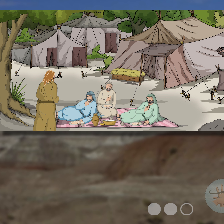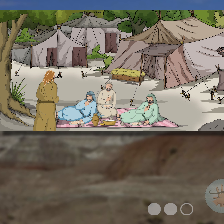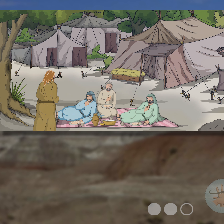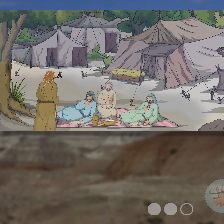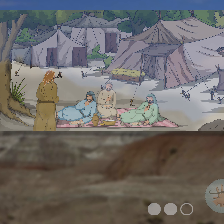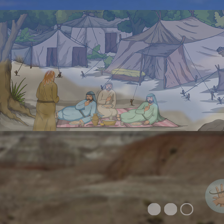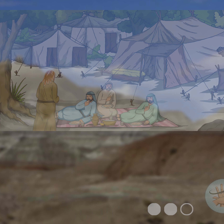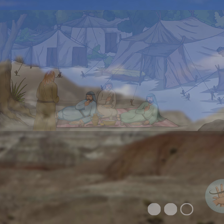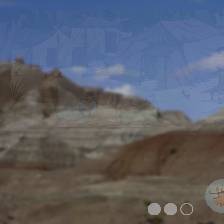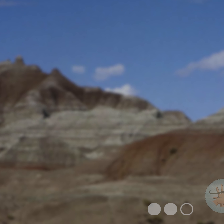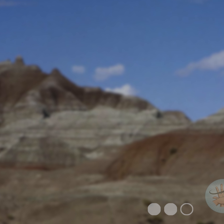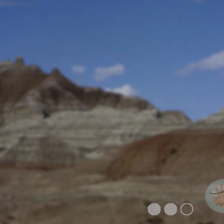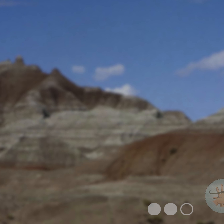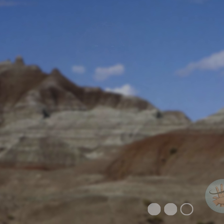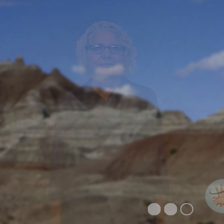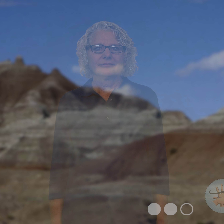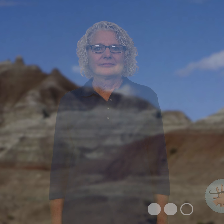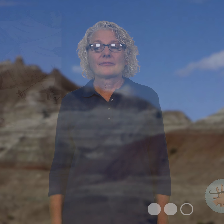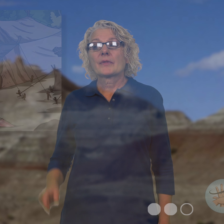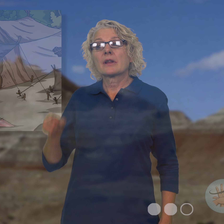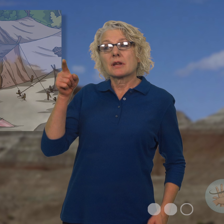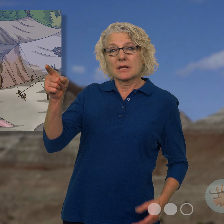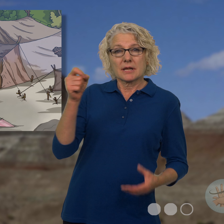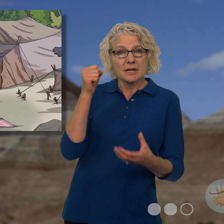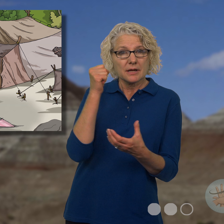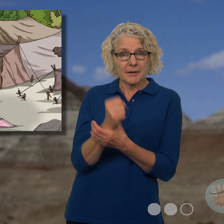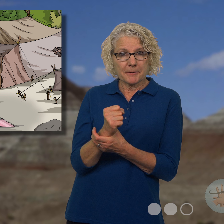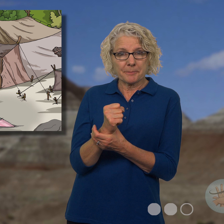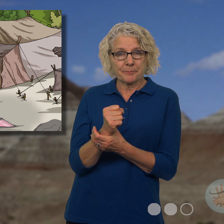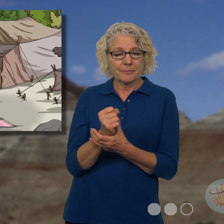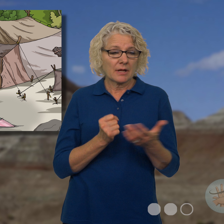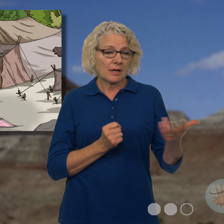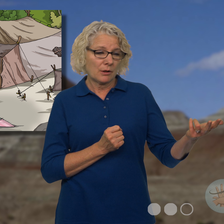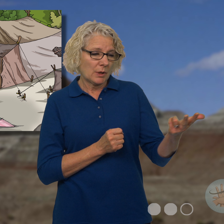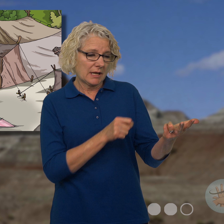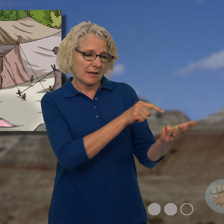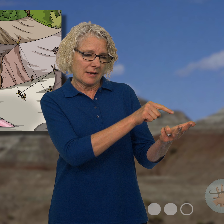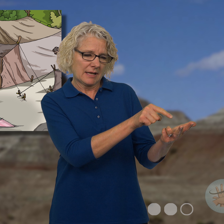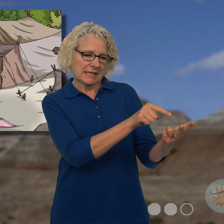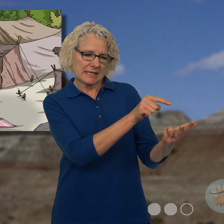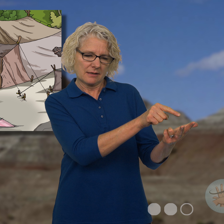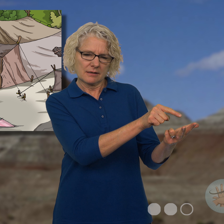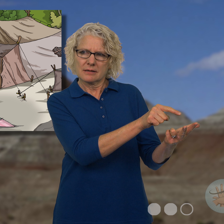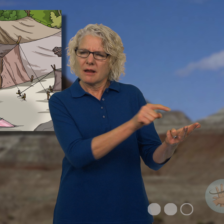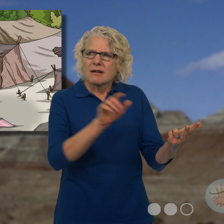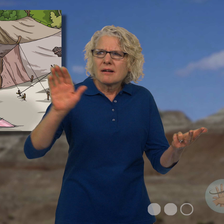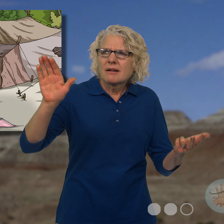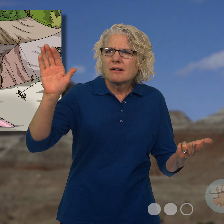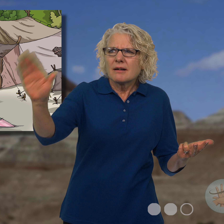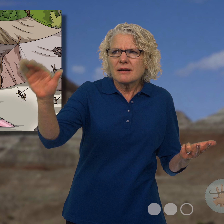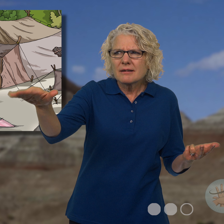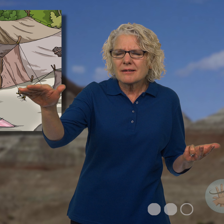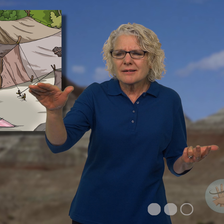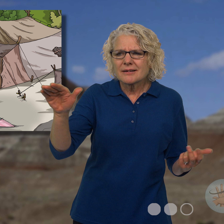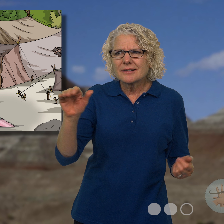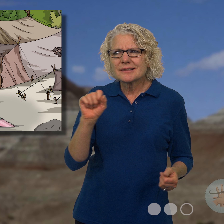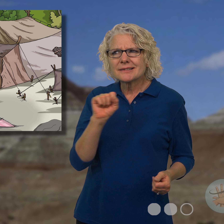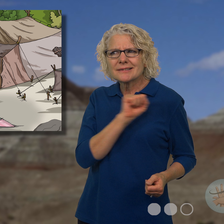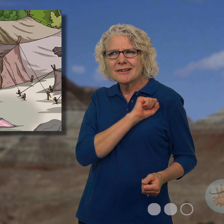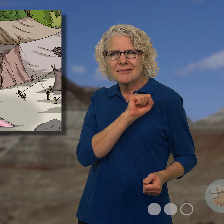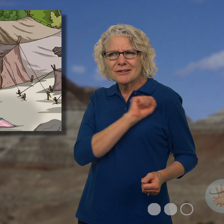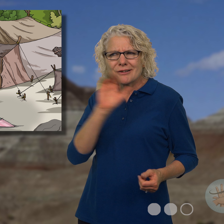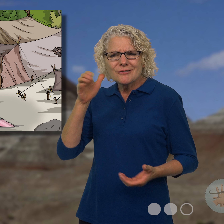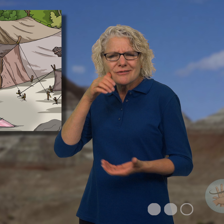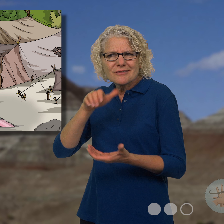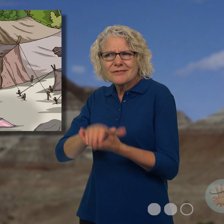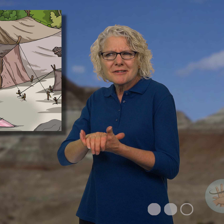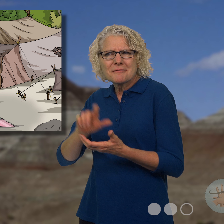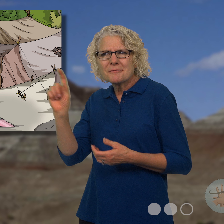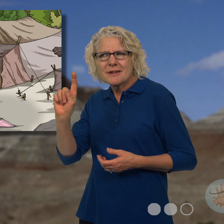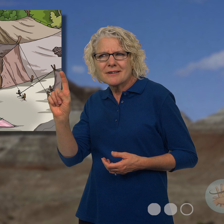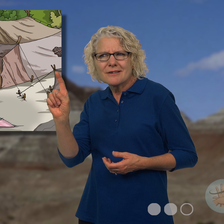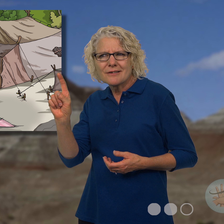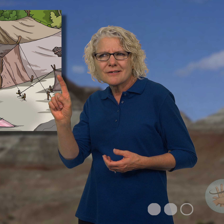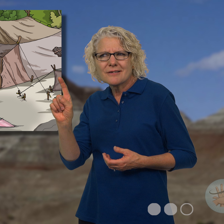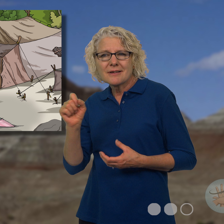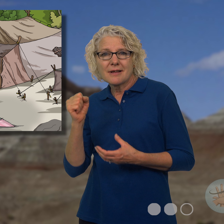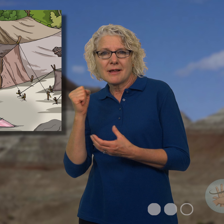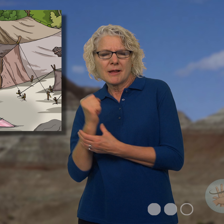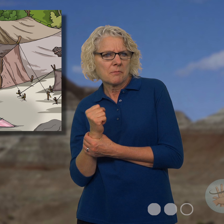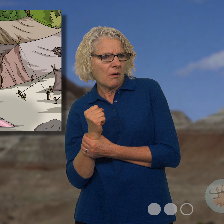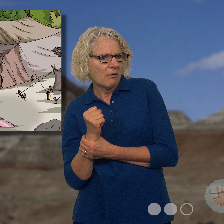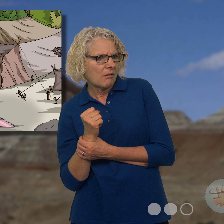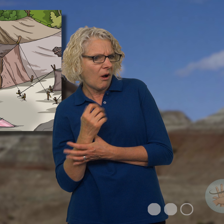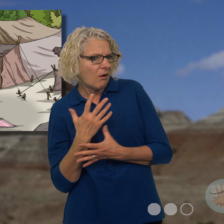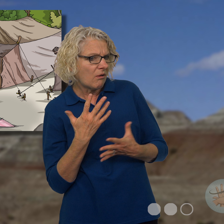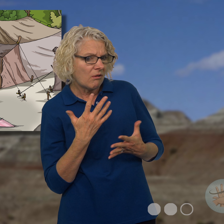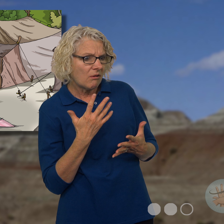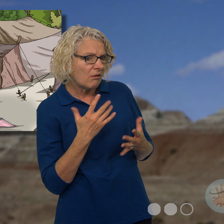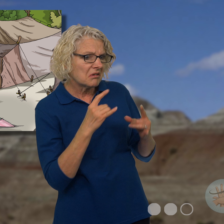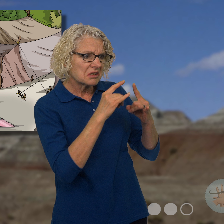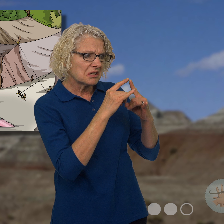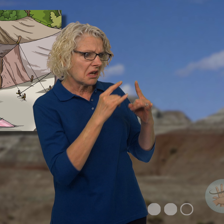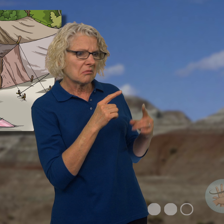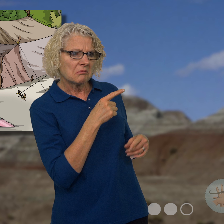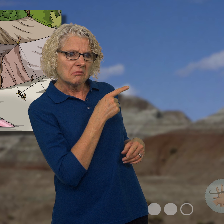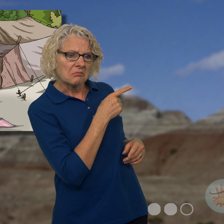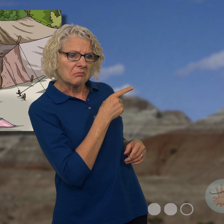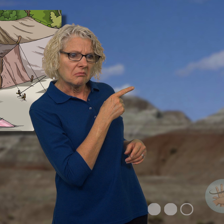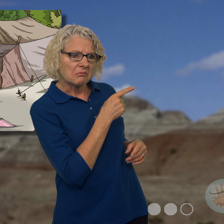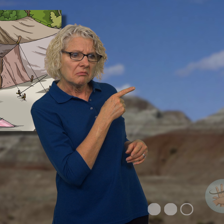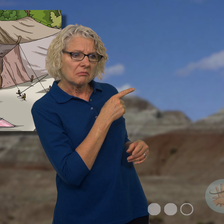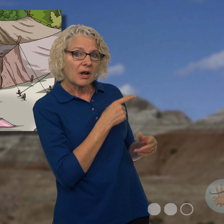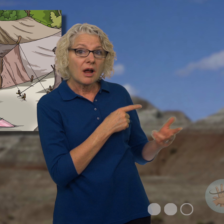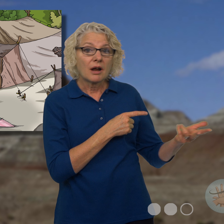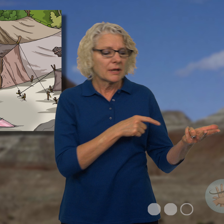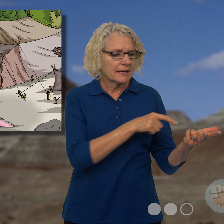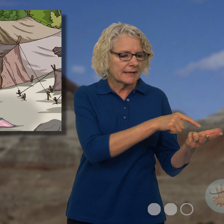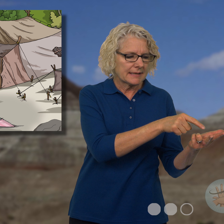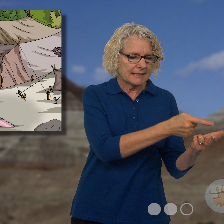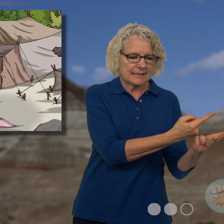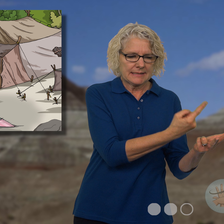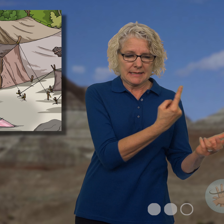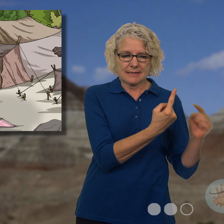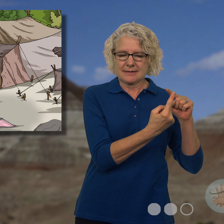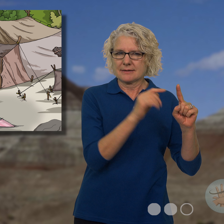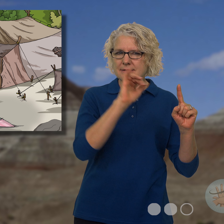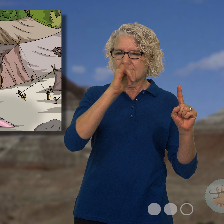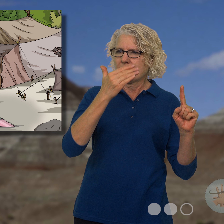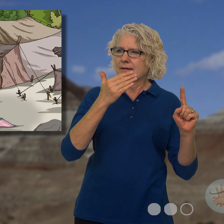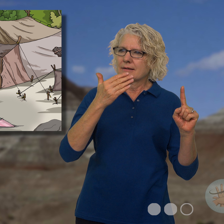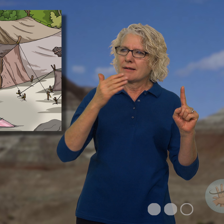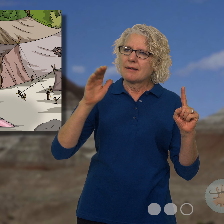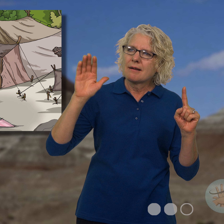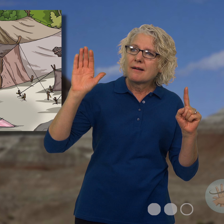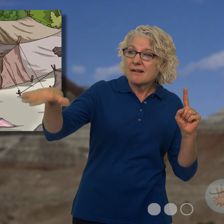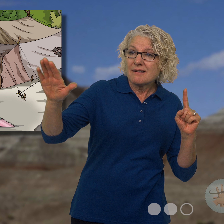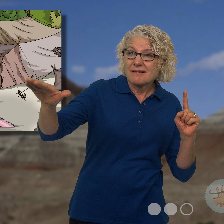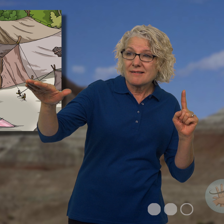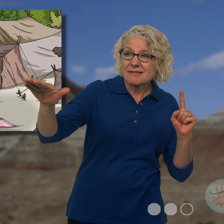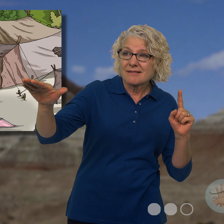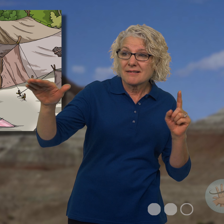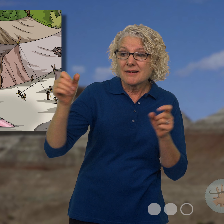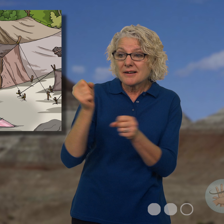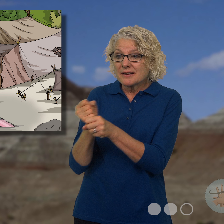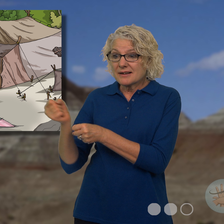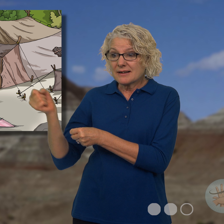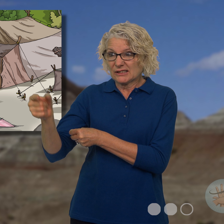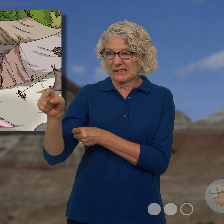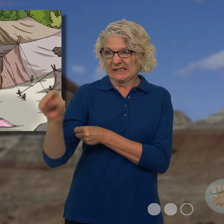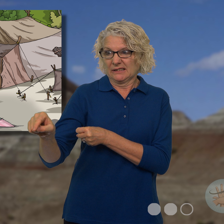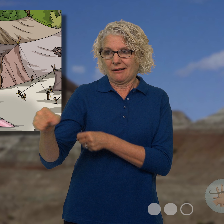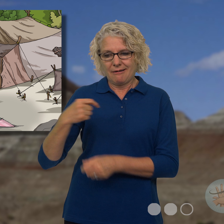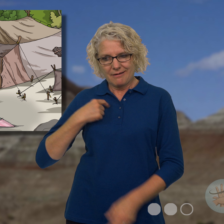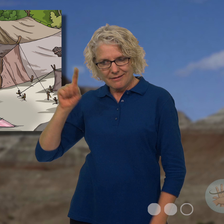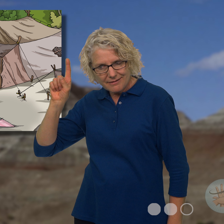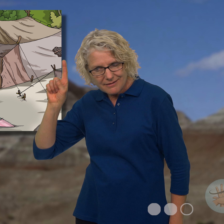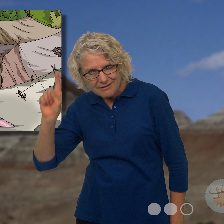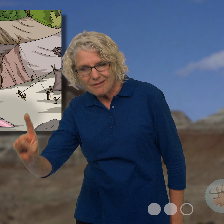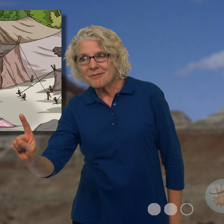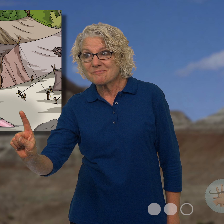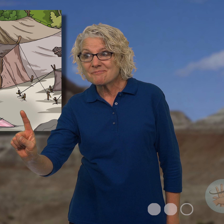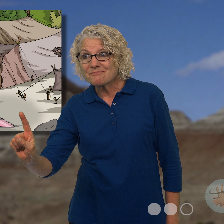“Where is your wife Sarah?” they asked. “There, in the tent,” he replied.